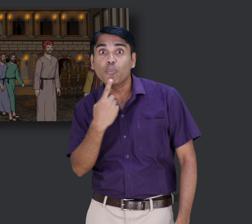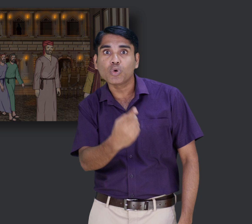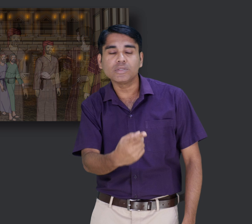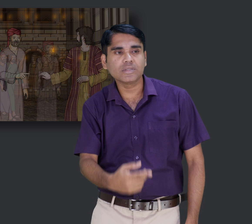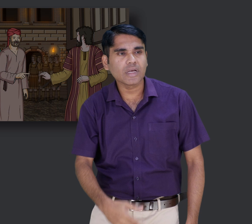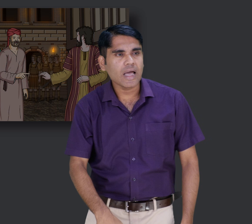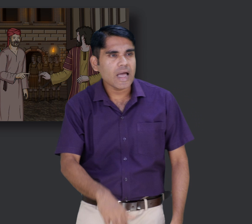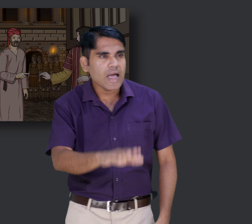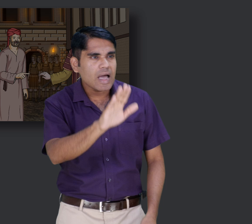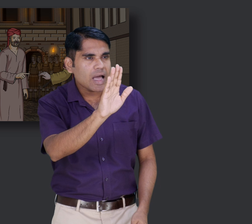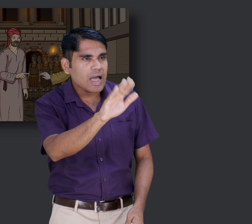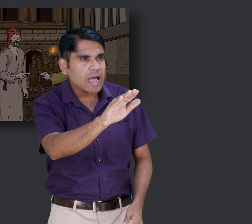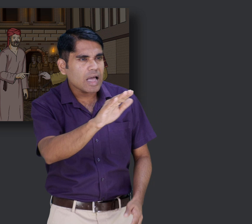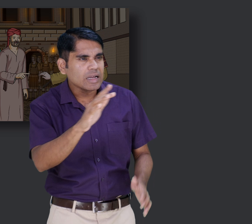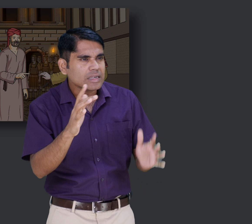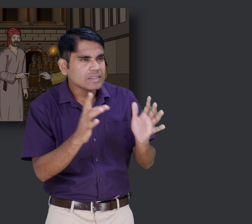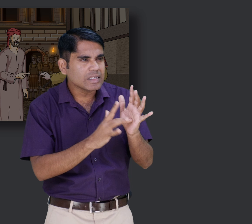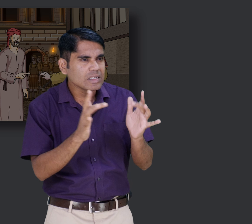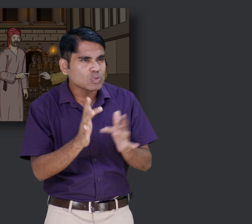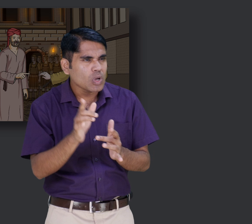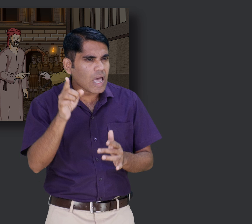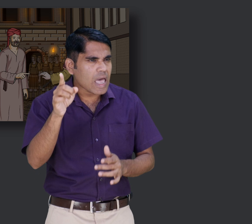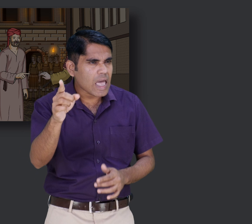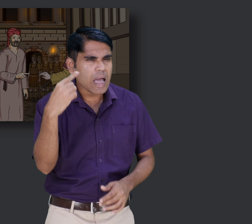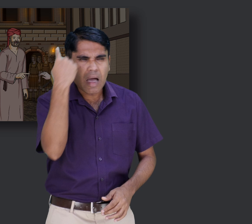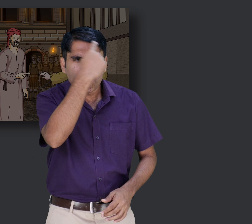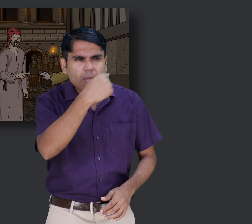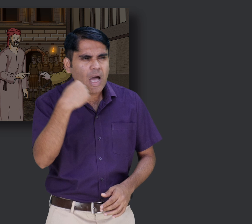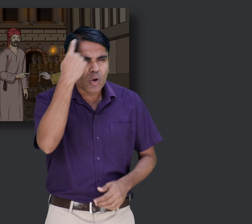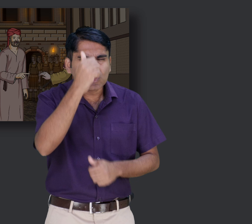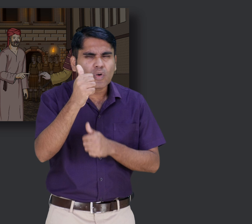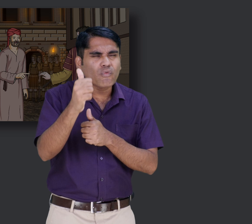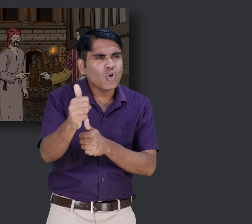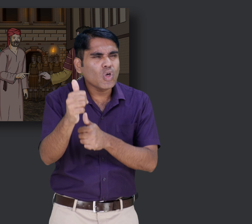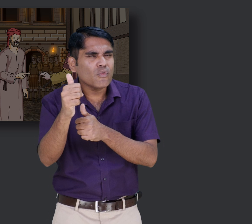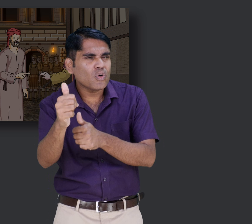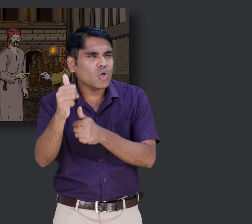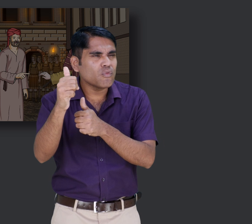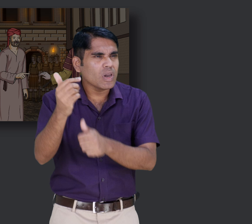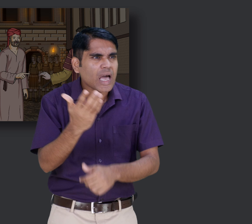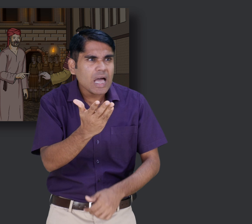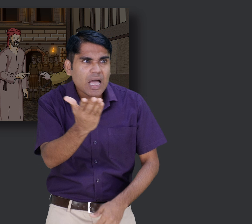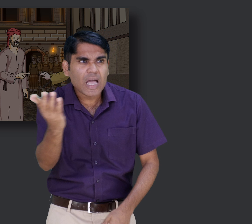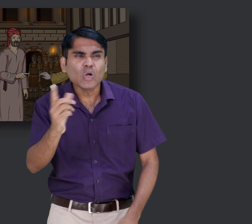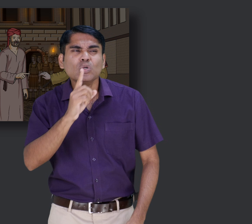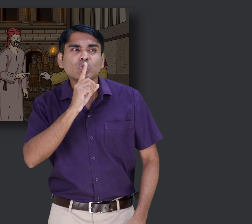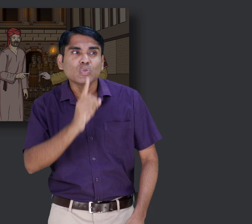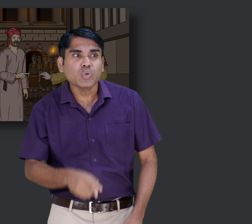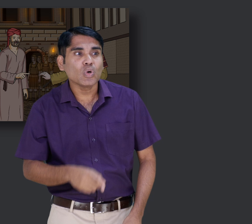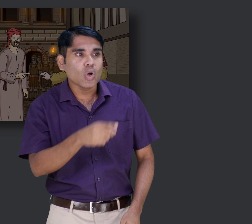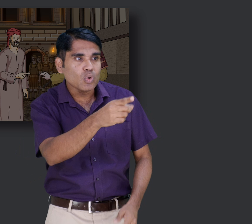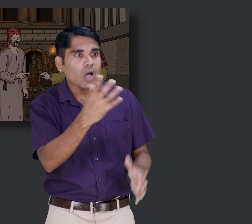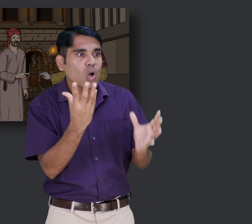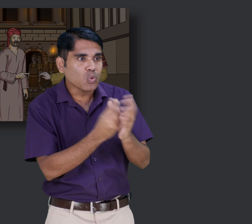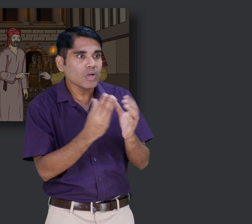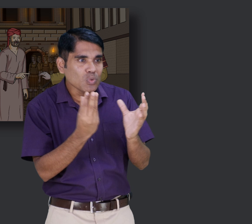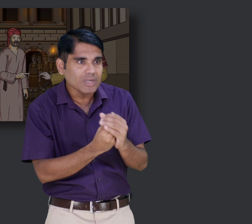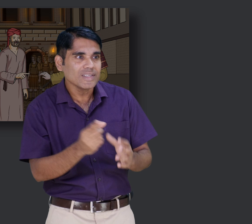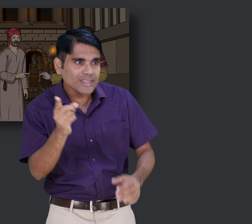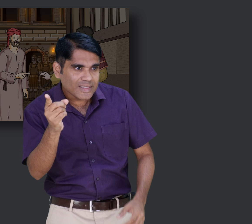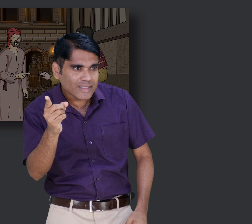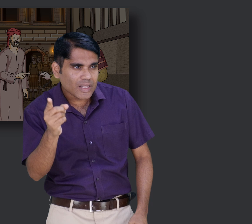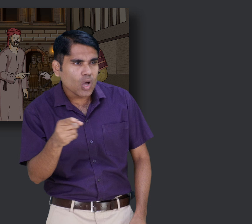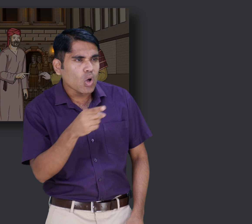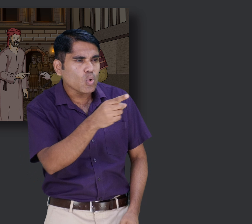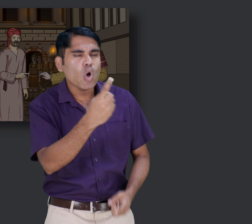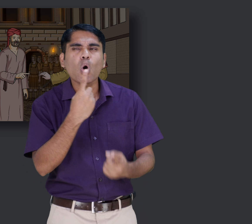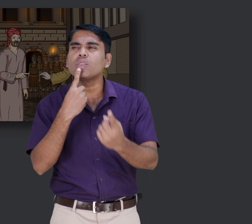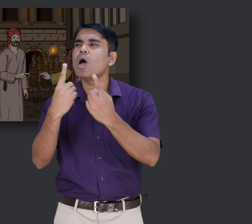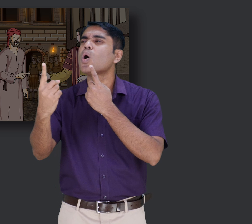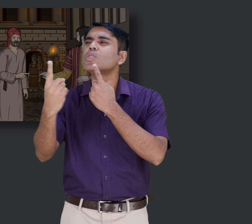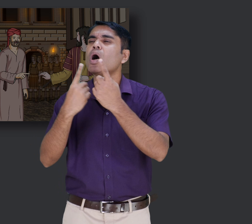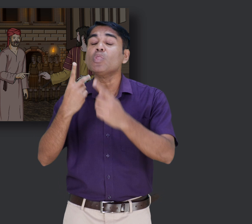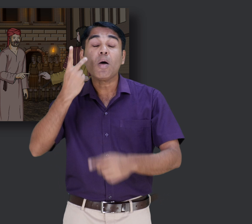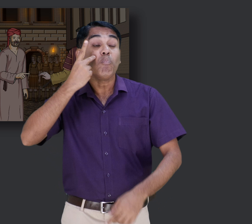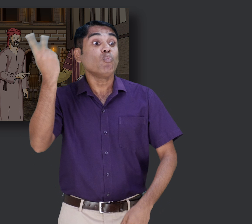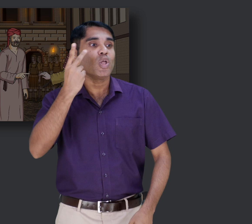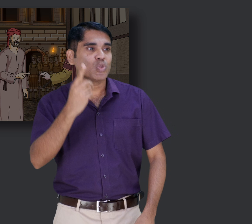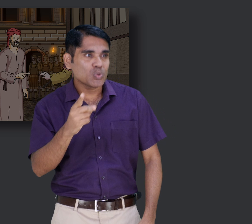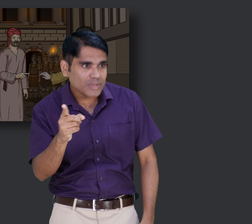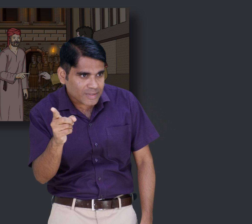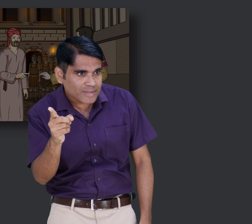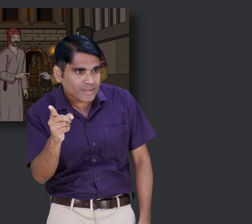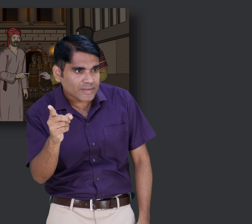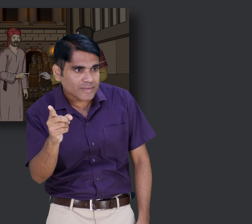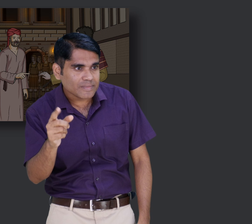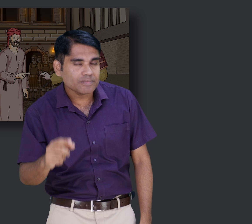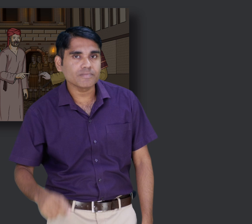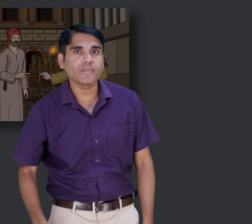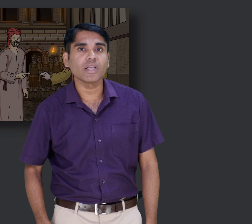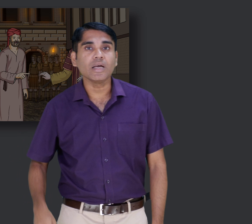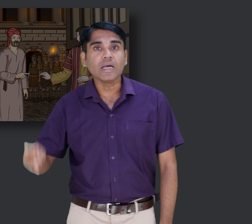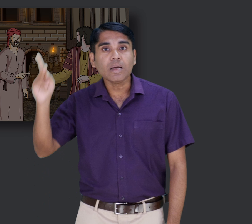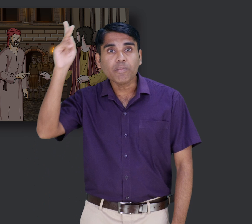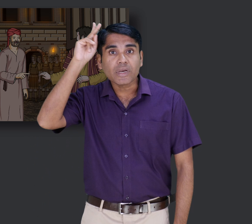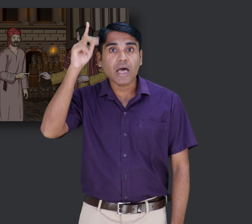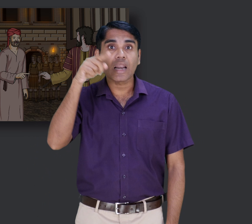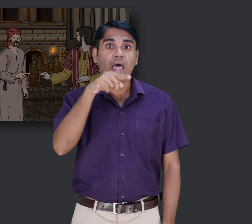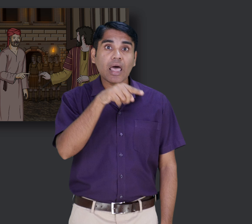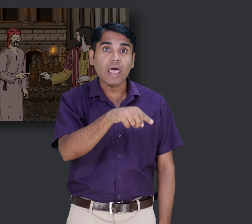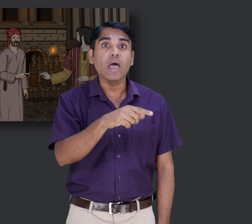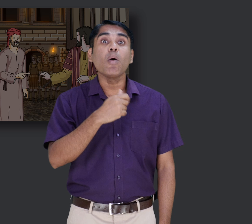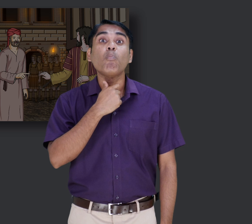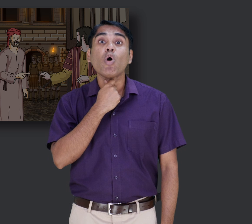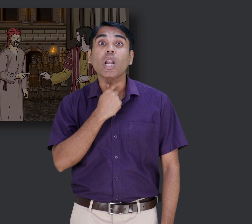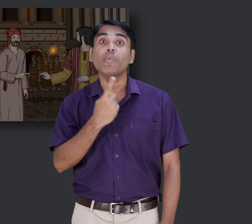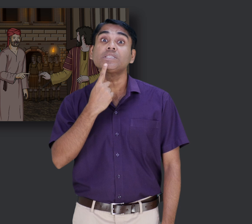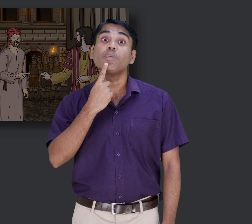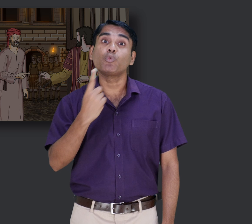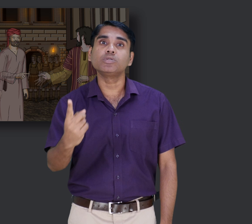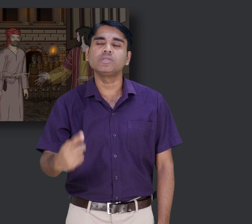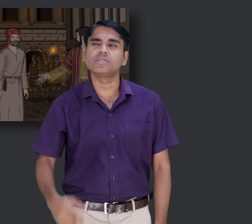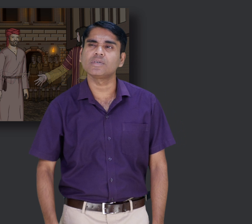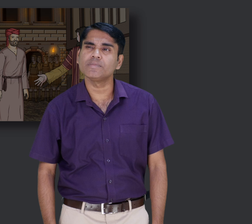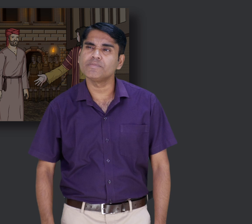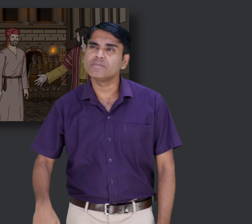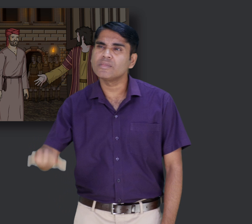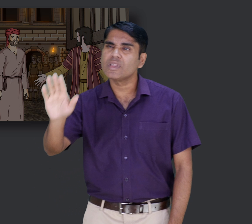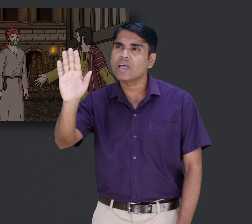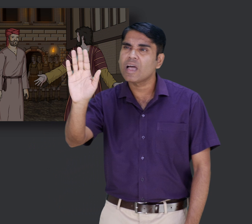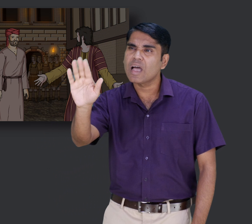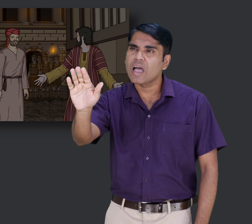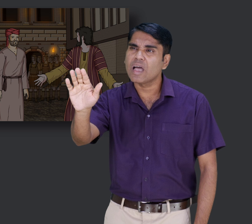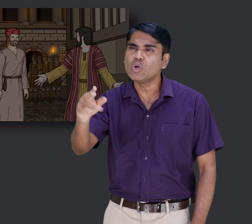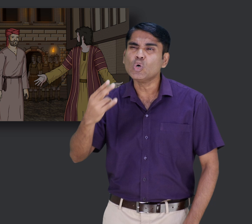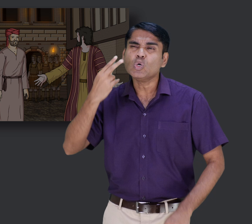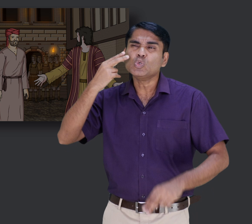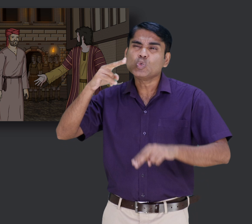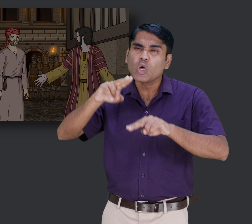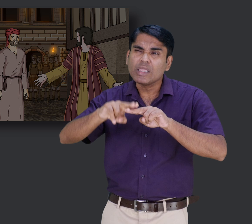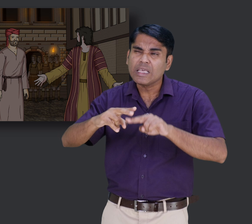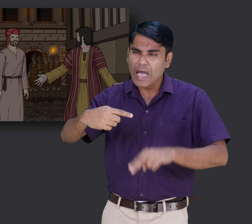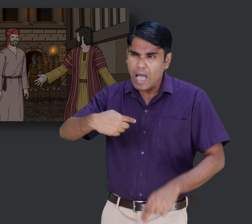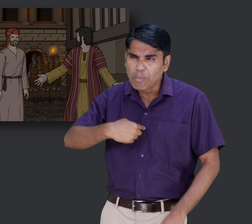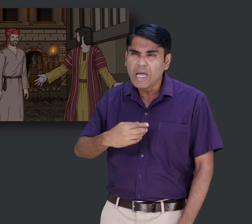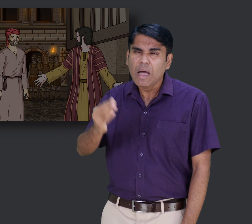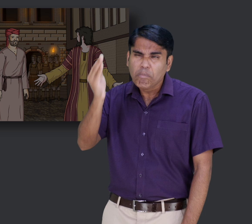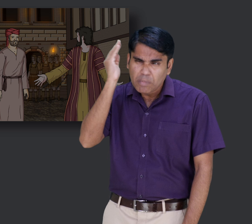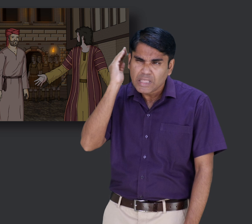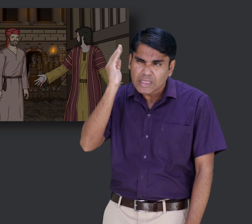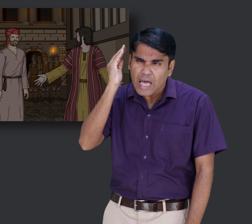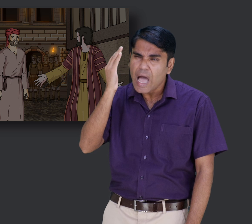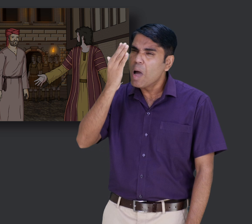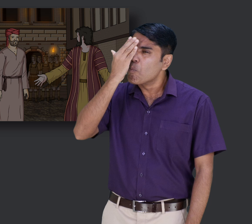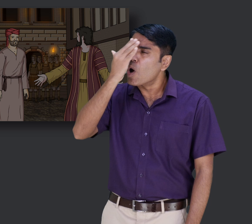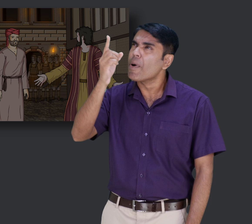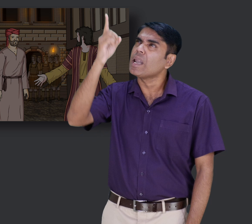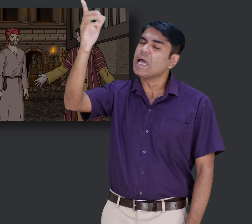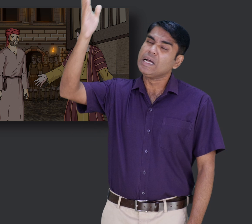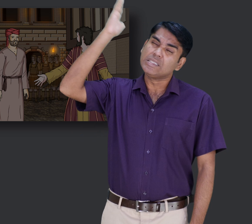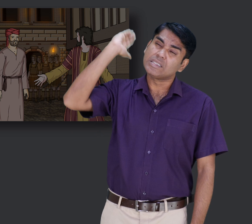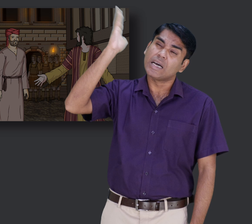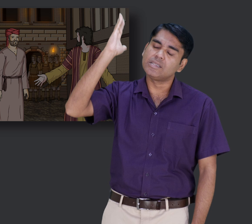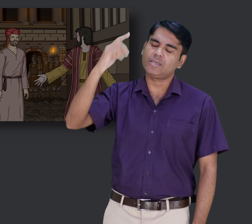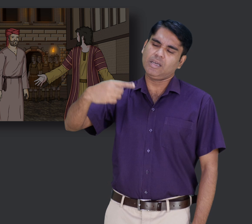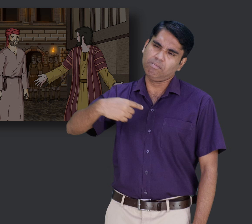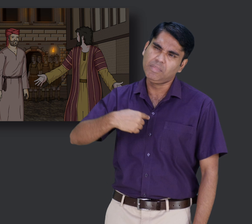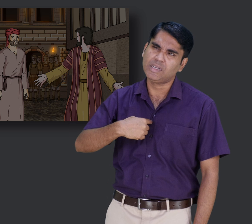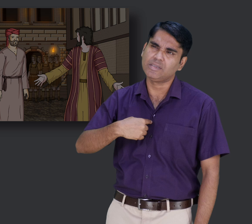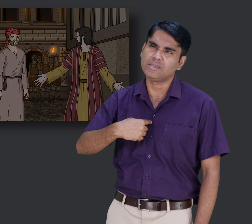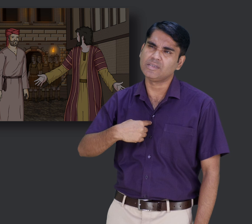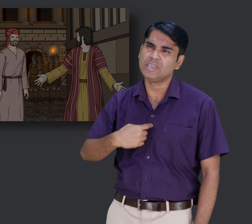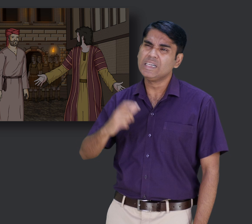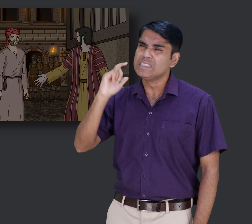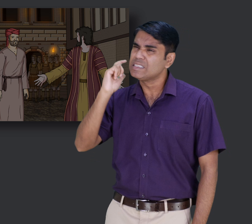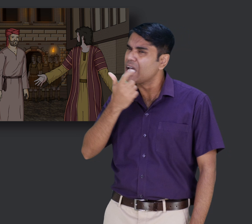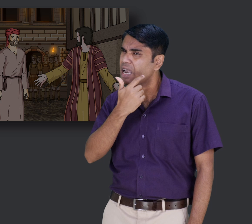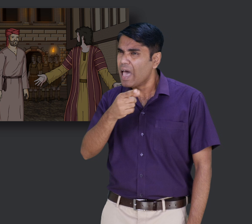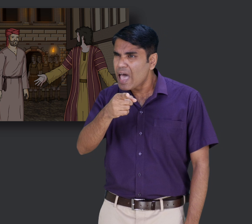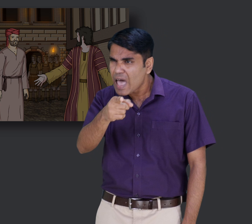“Surely you are one of them,” they said, “for your accent gives you away.”